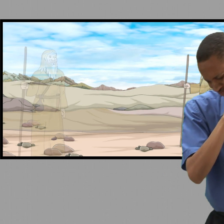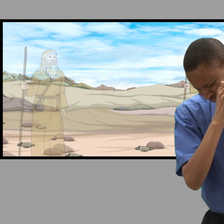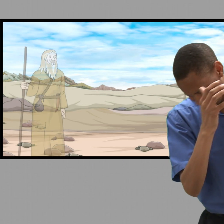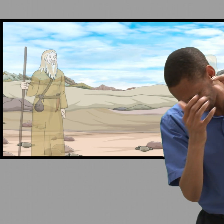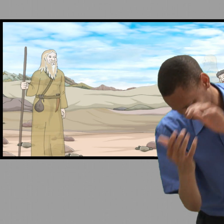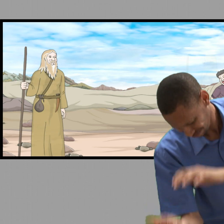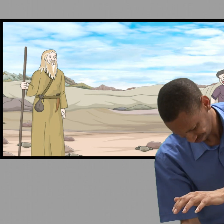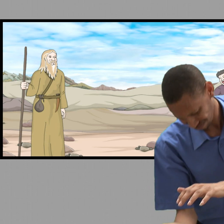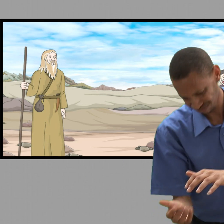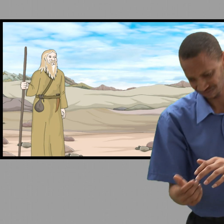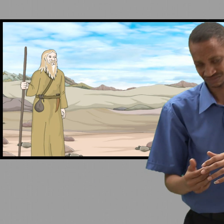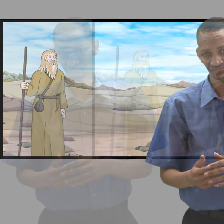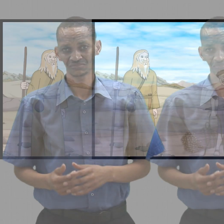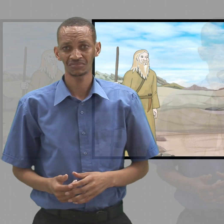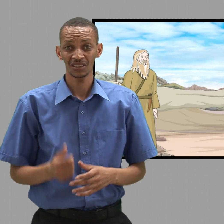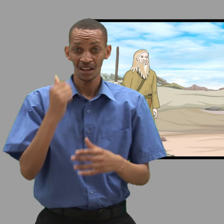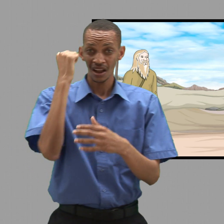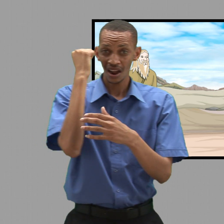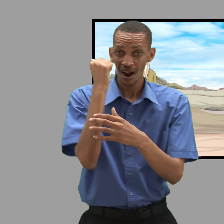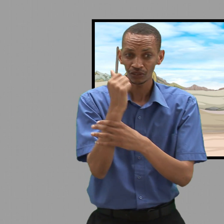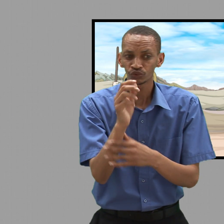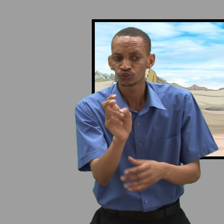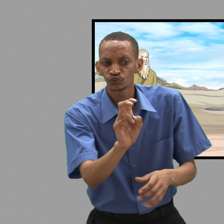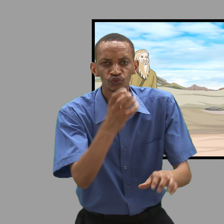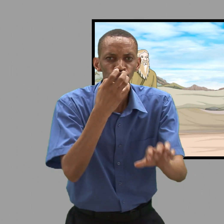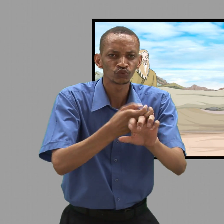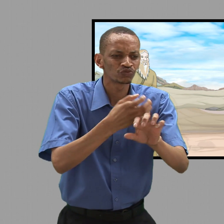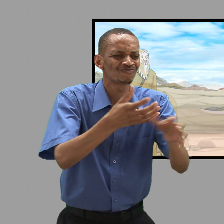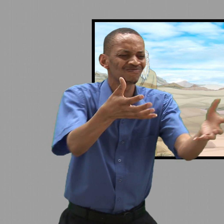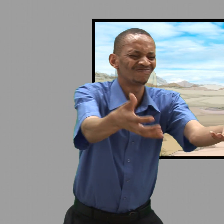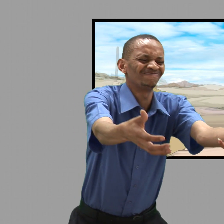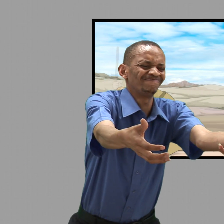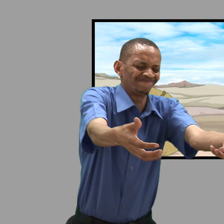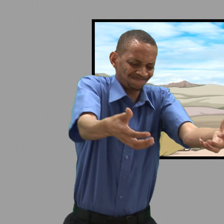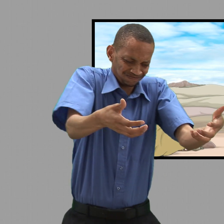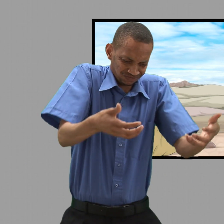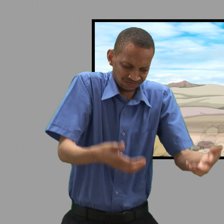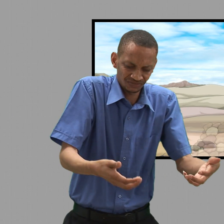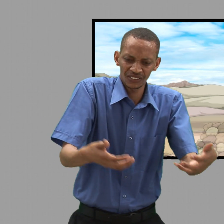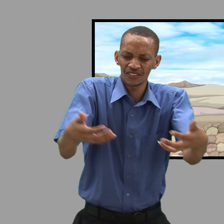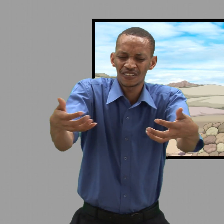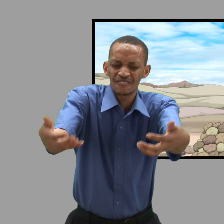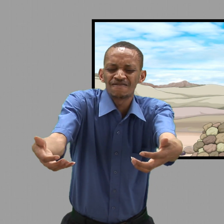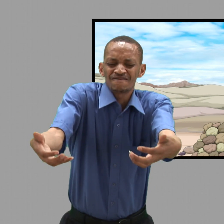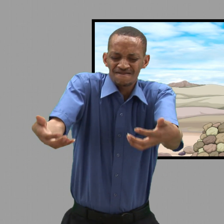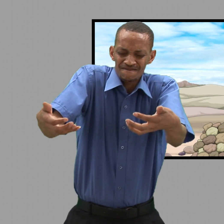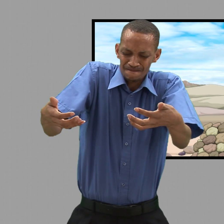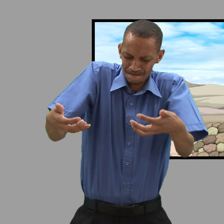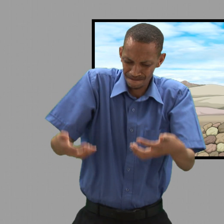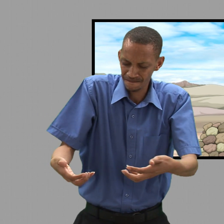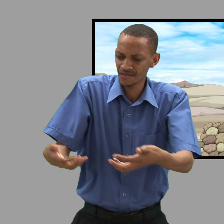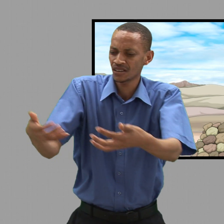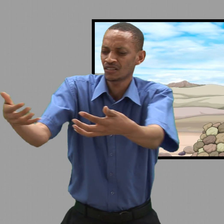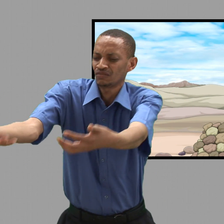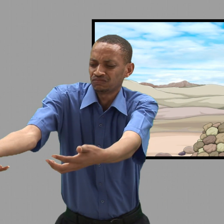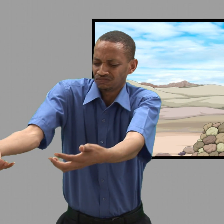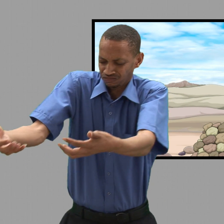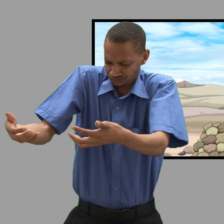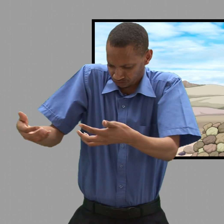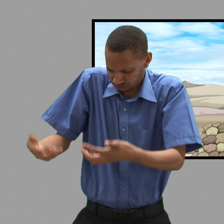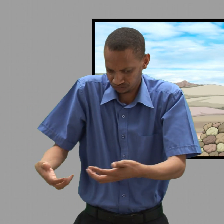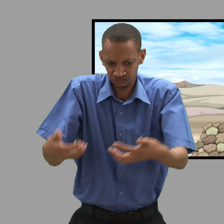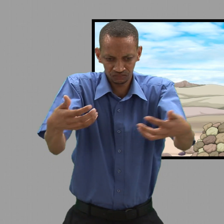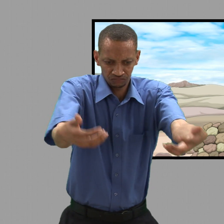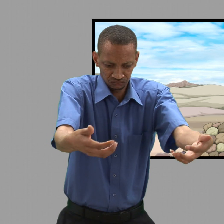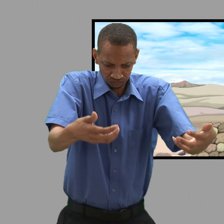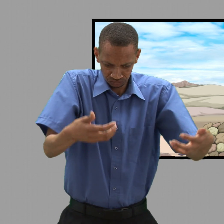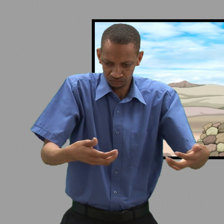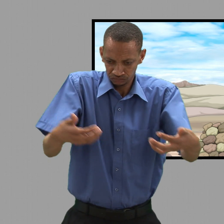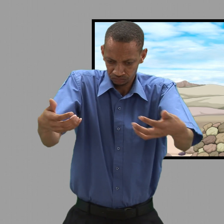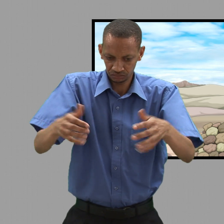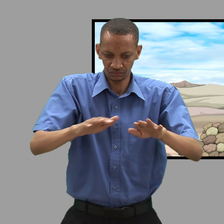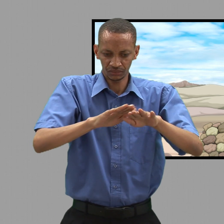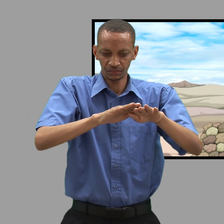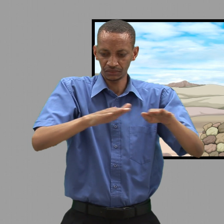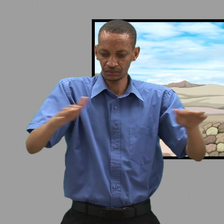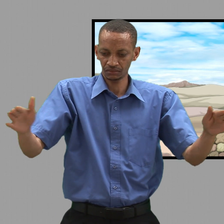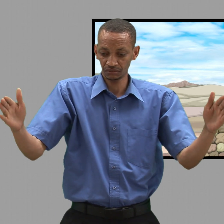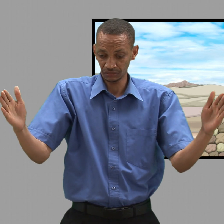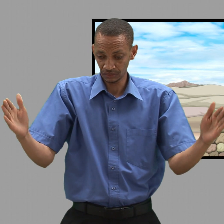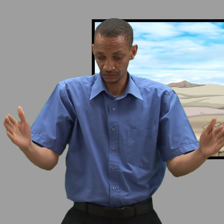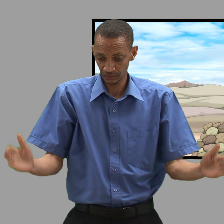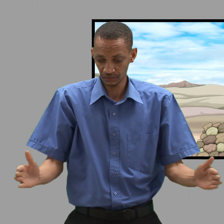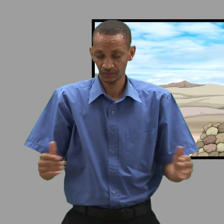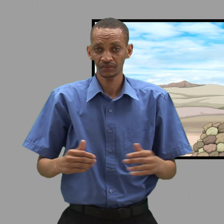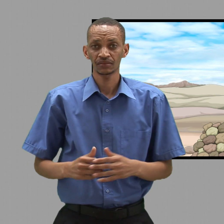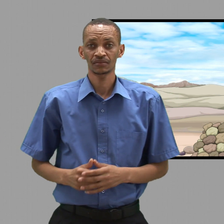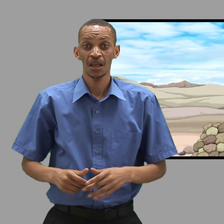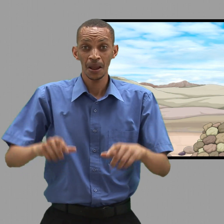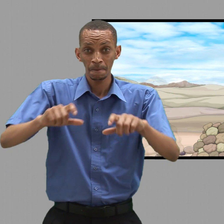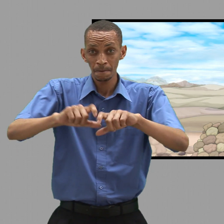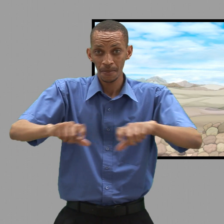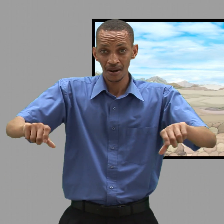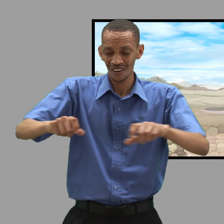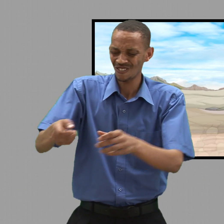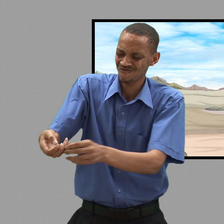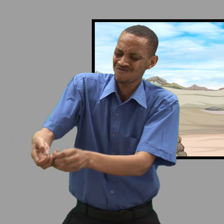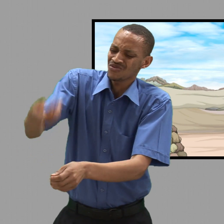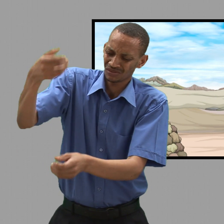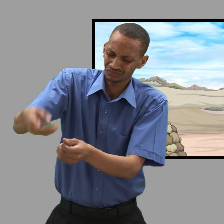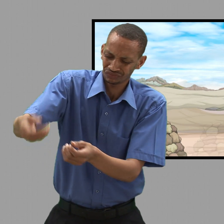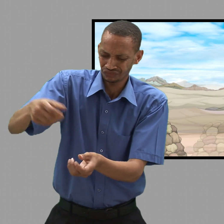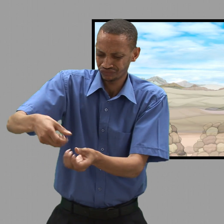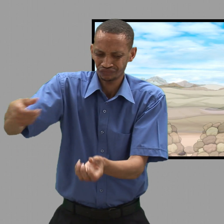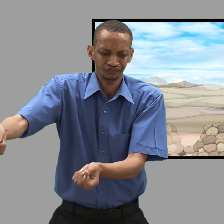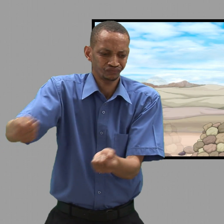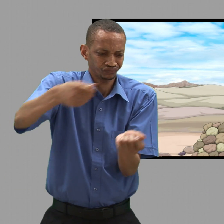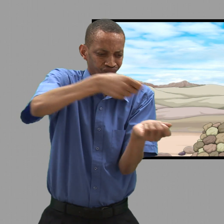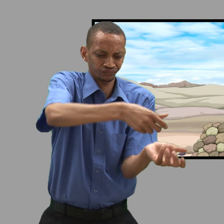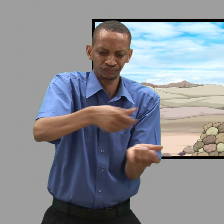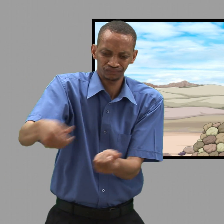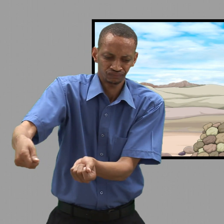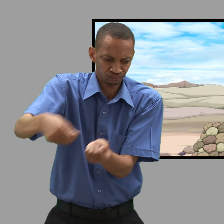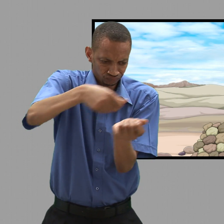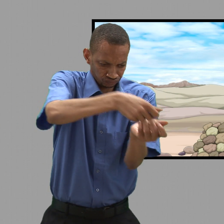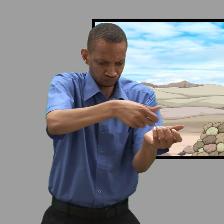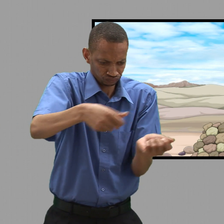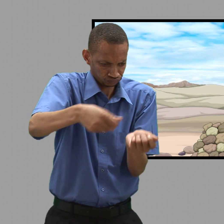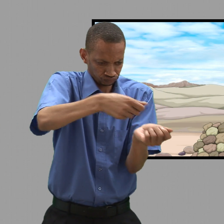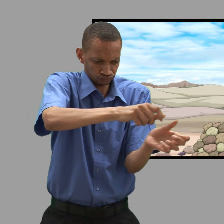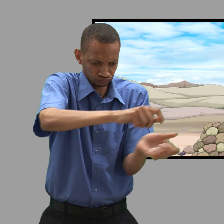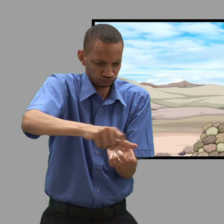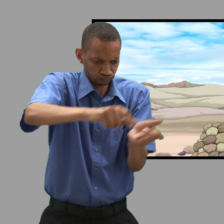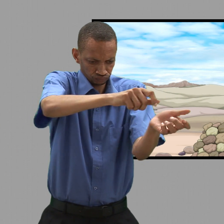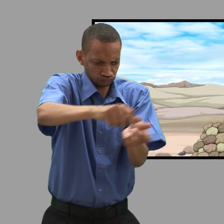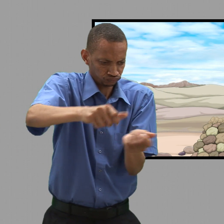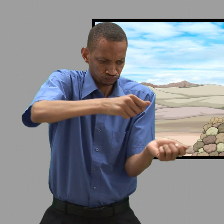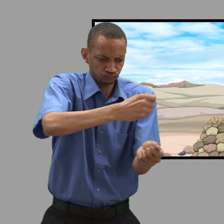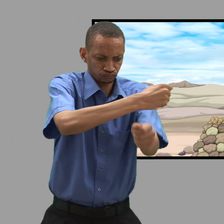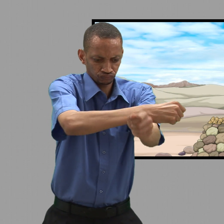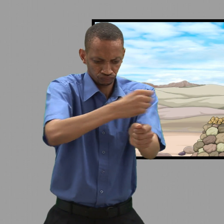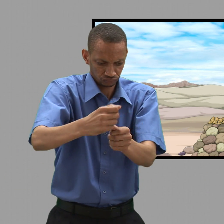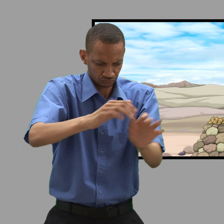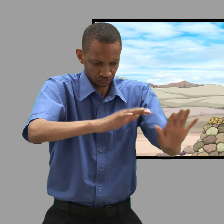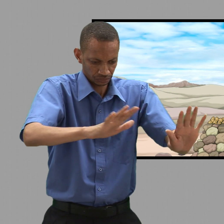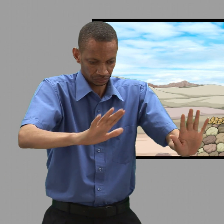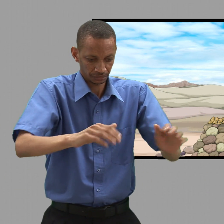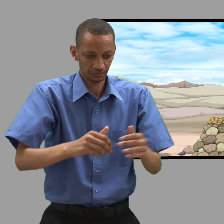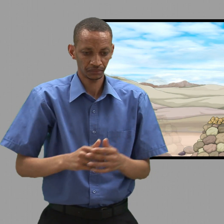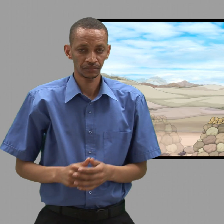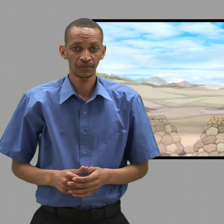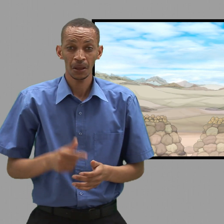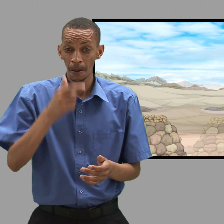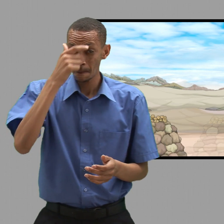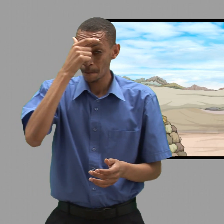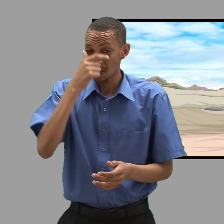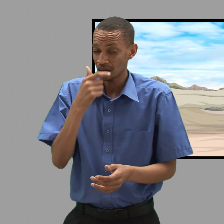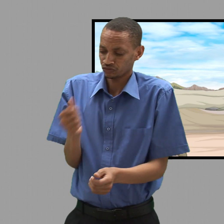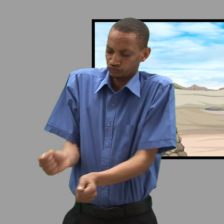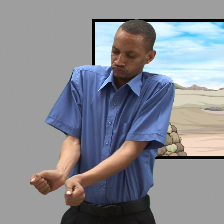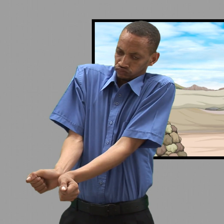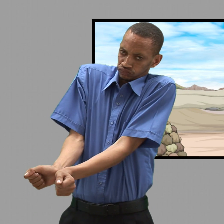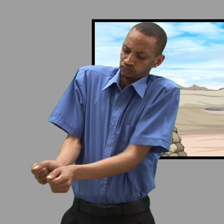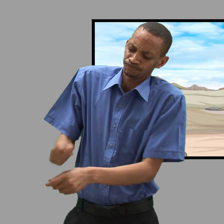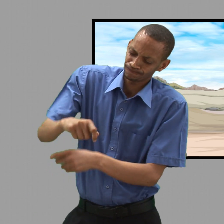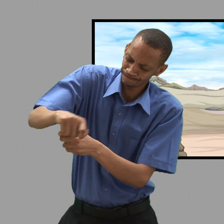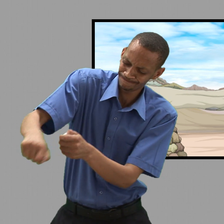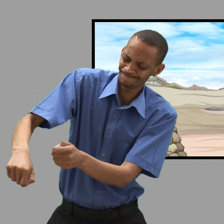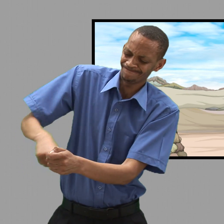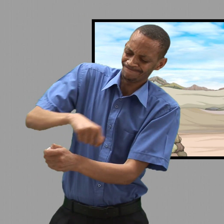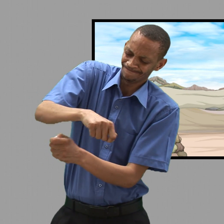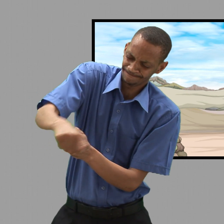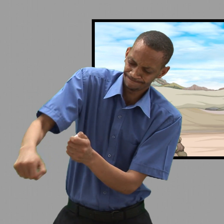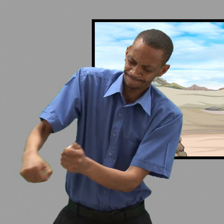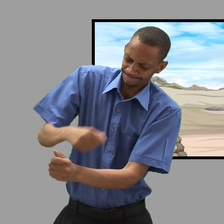When they arrived at the place God had designated, Abraham built the altar there and arranged the wood.